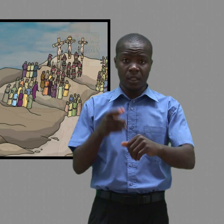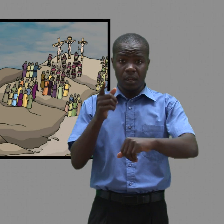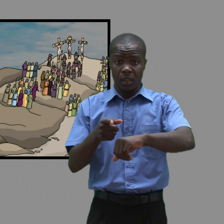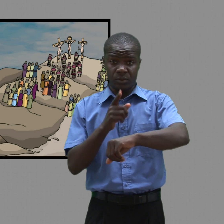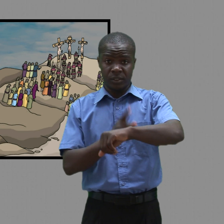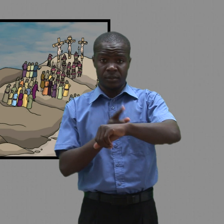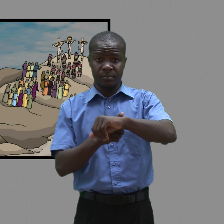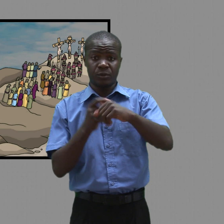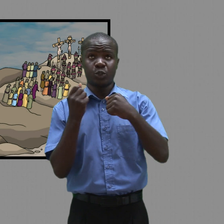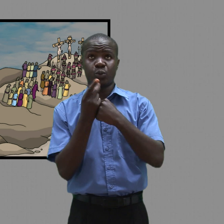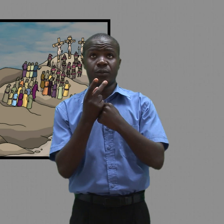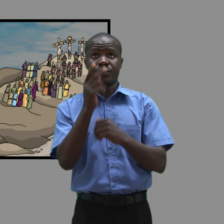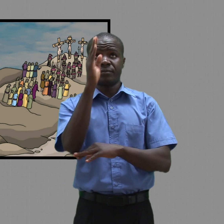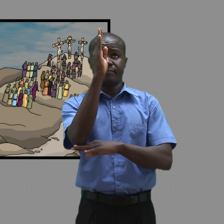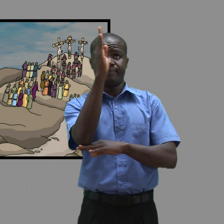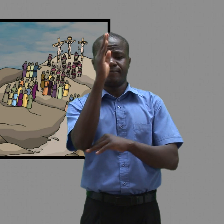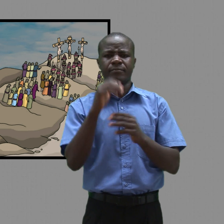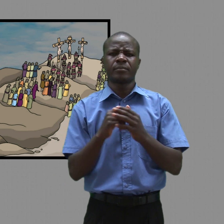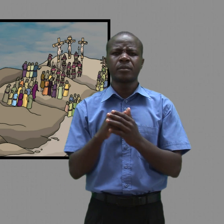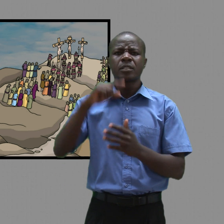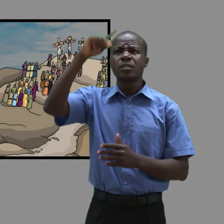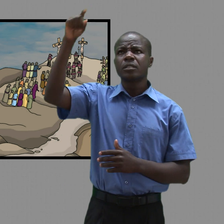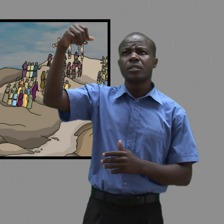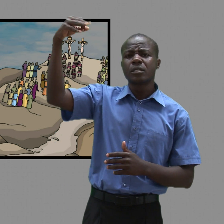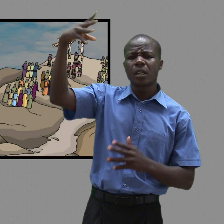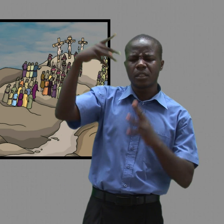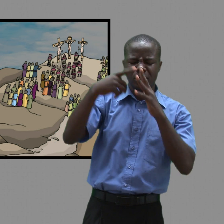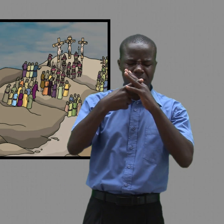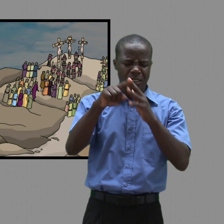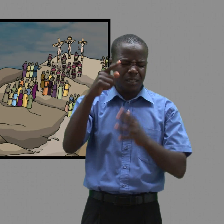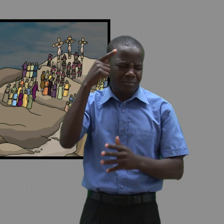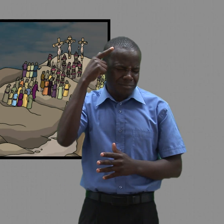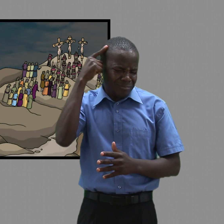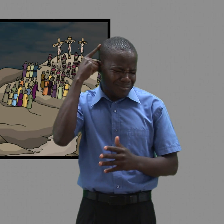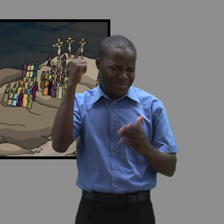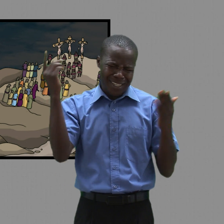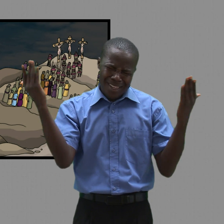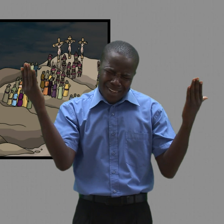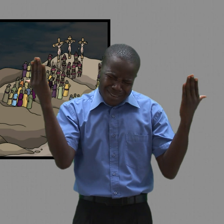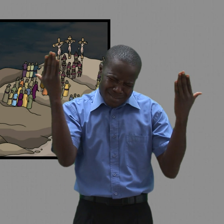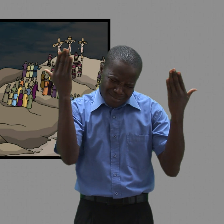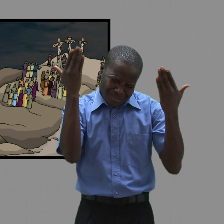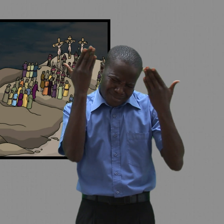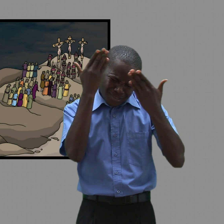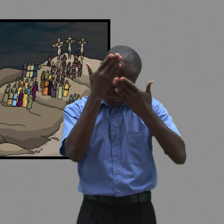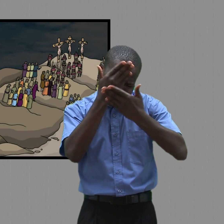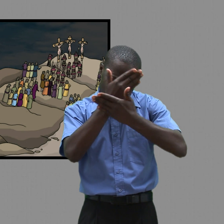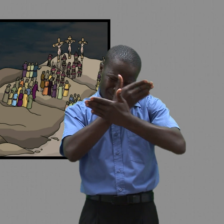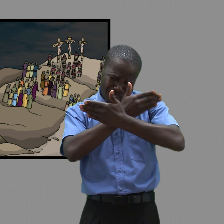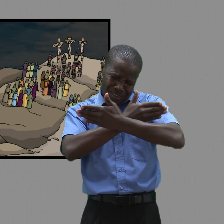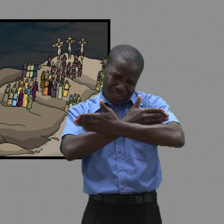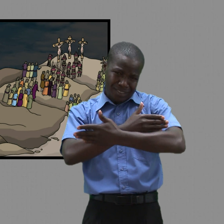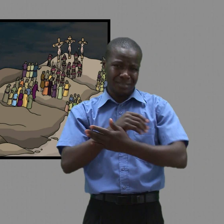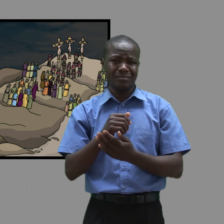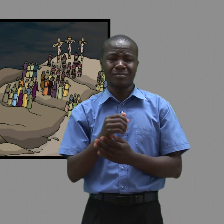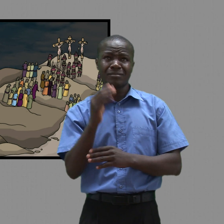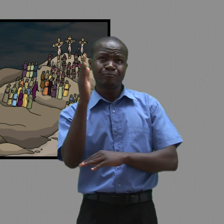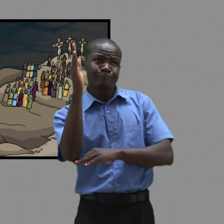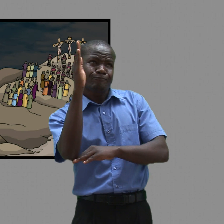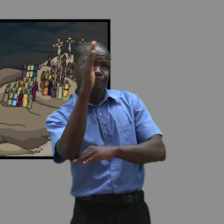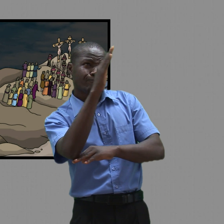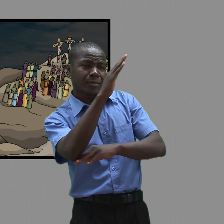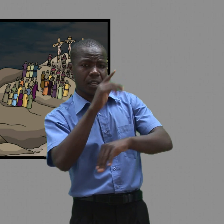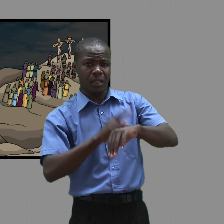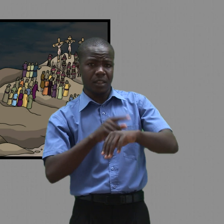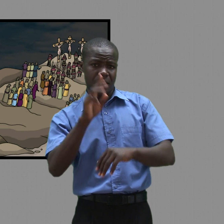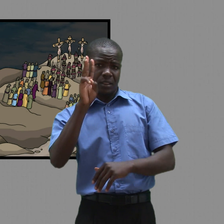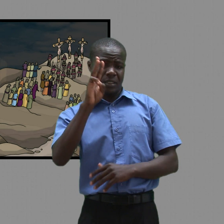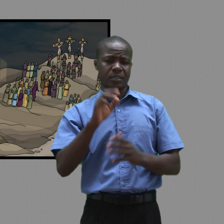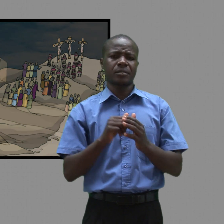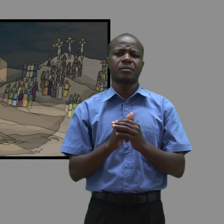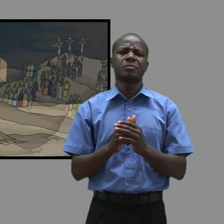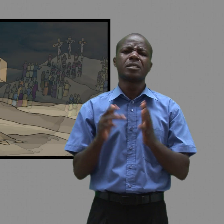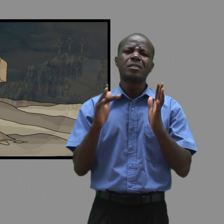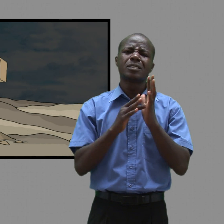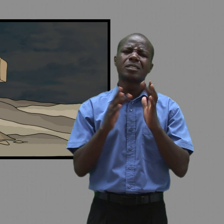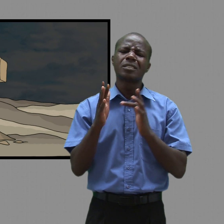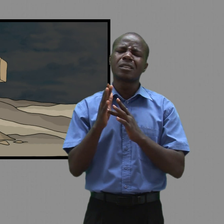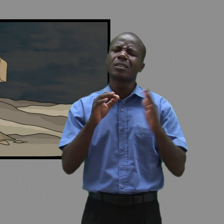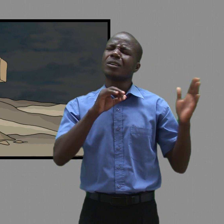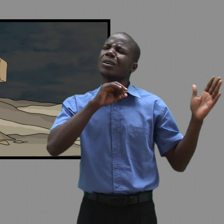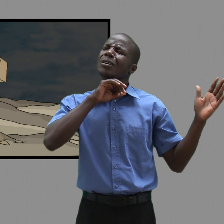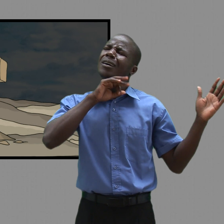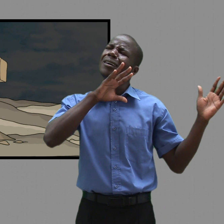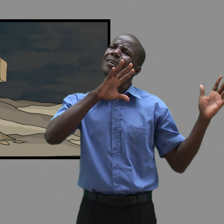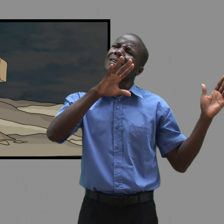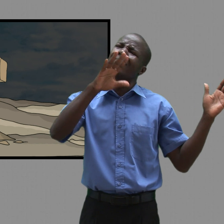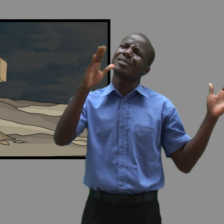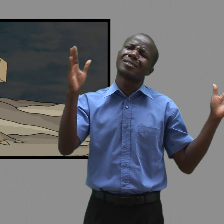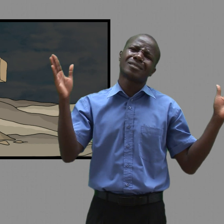For He said, ‘I am the Son of God.’” From the sixth hour until the ninth hour darkness came over all the land.